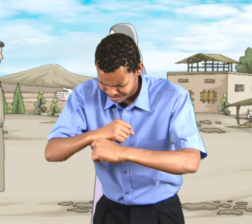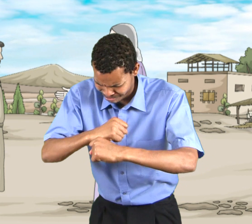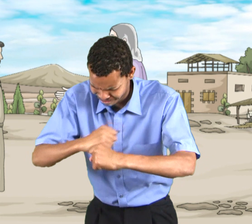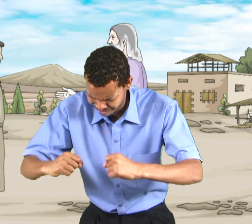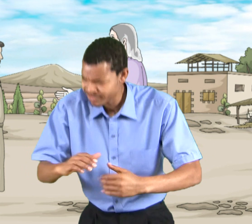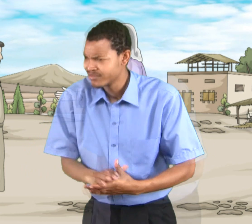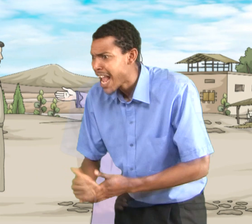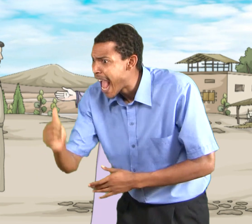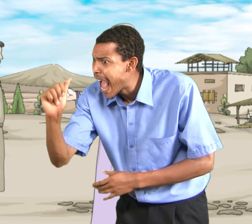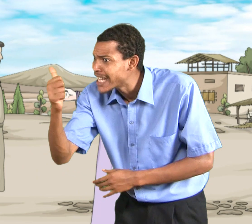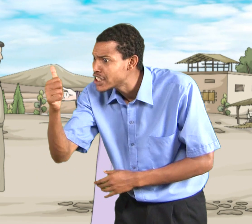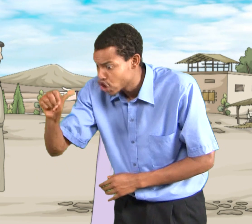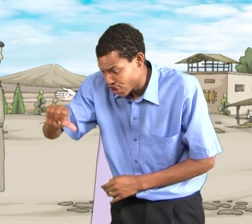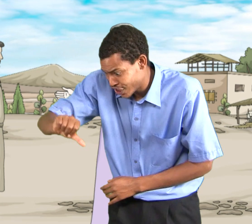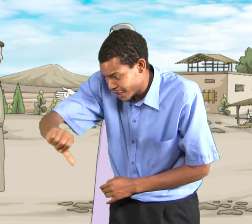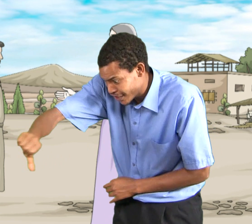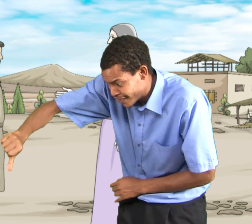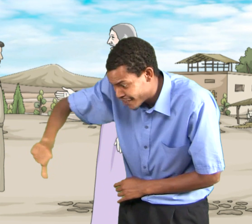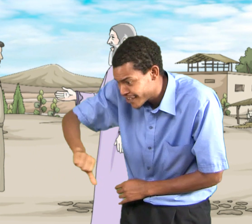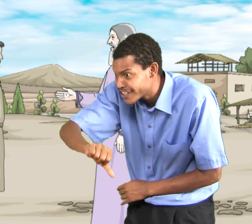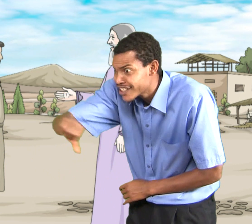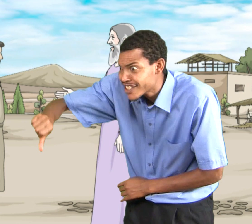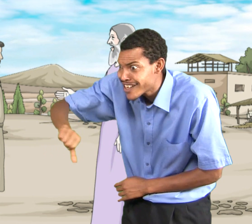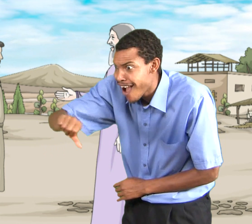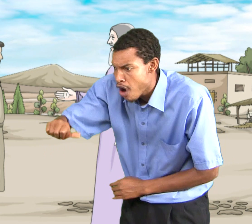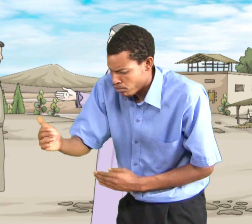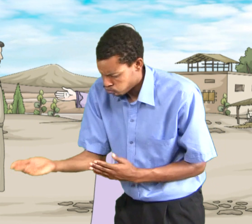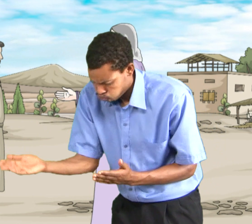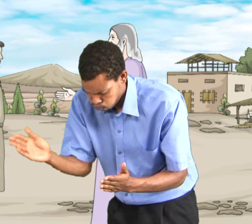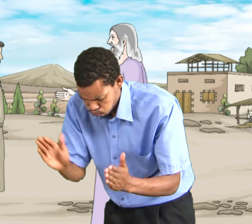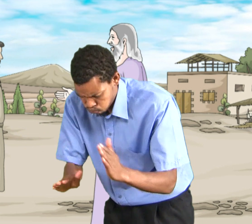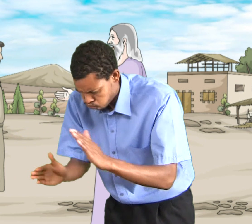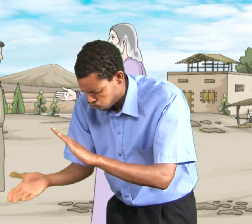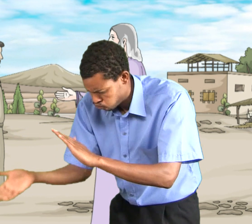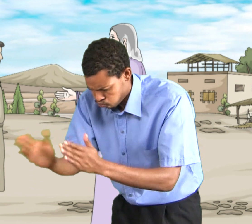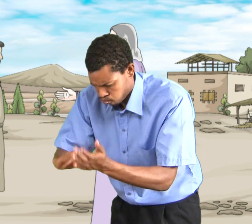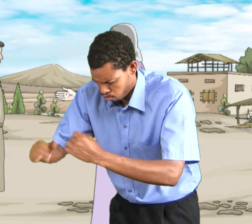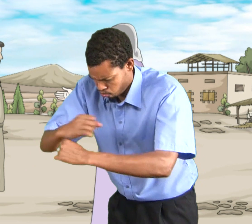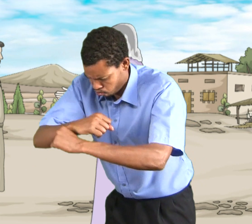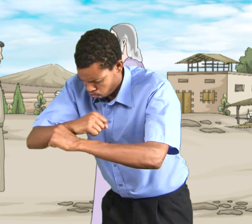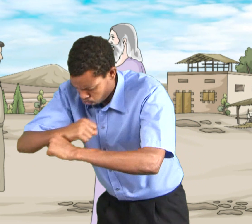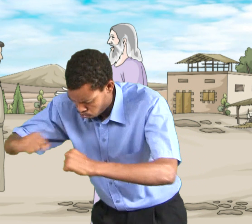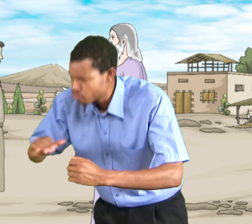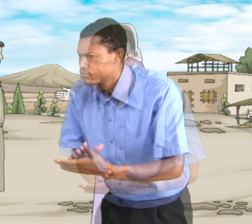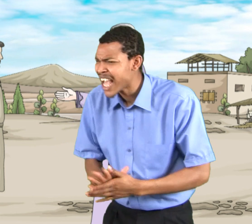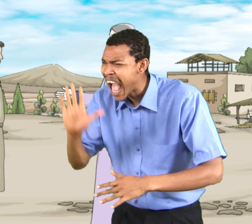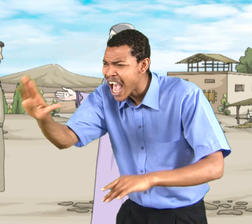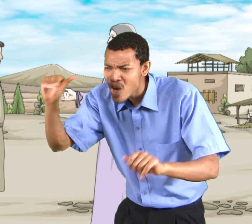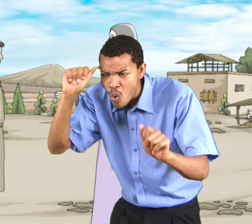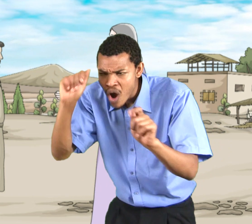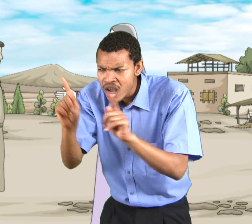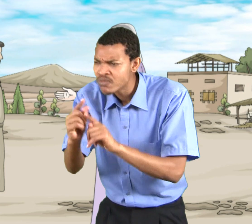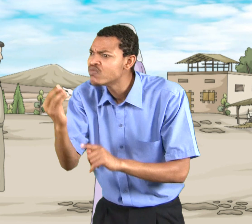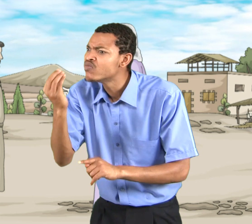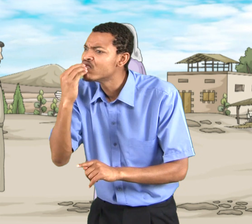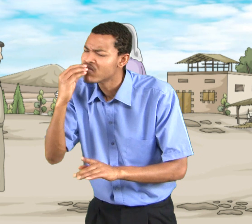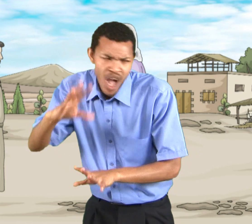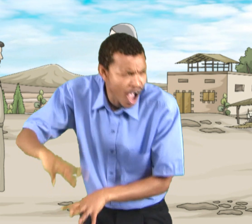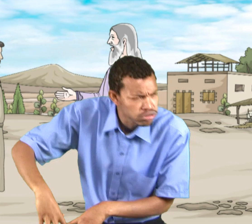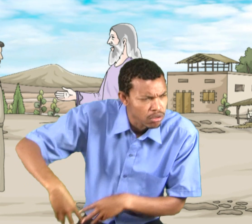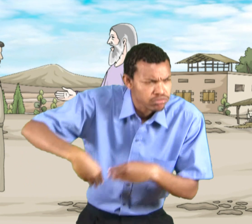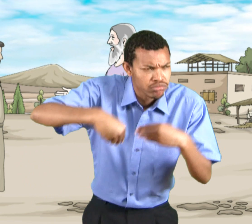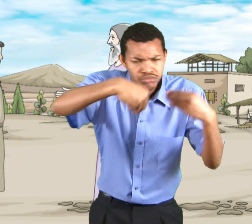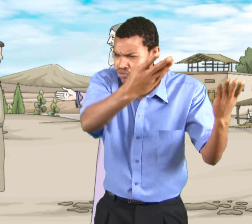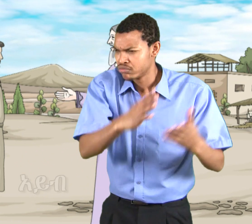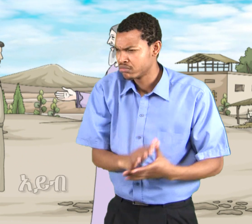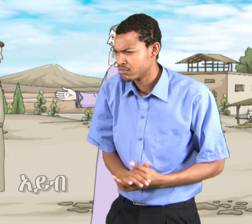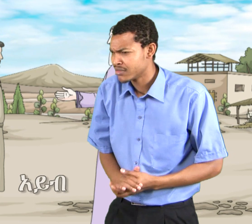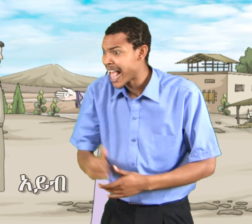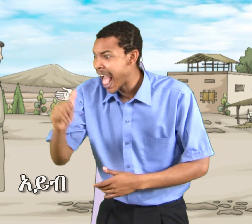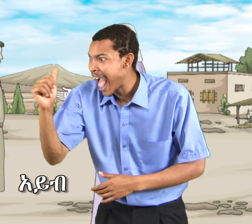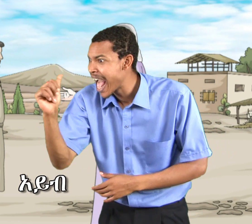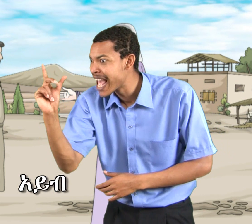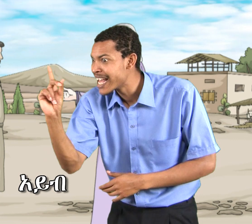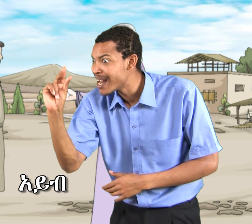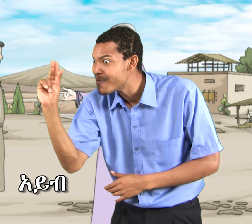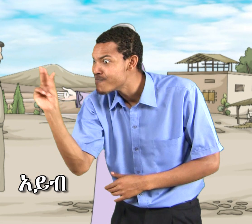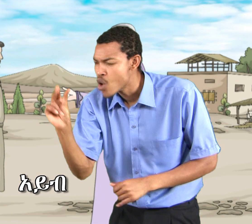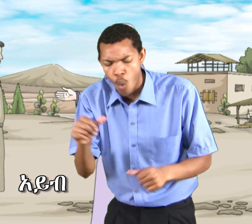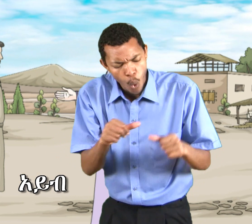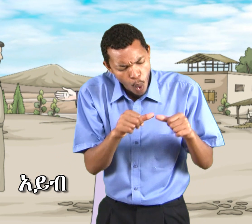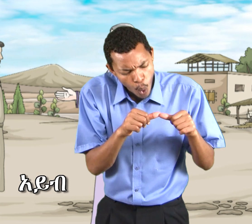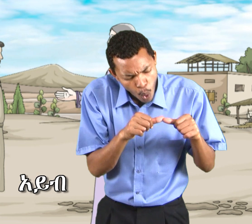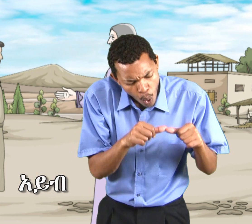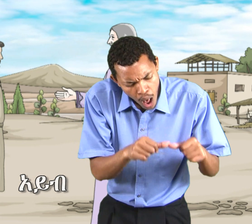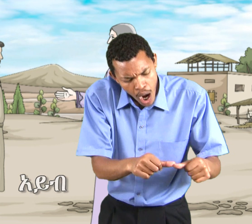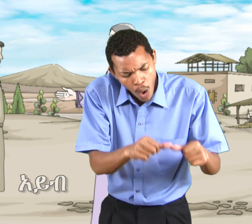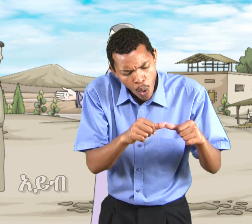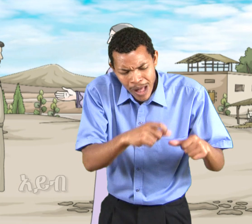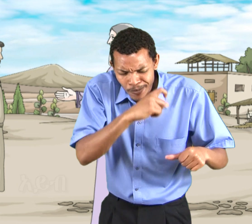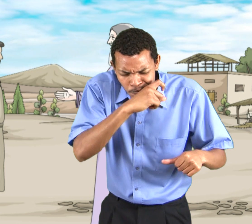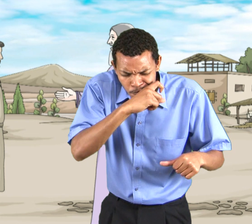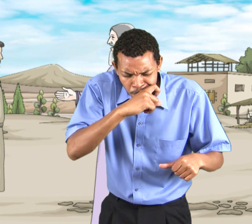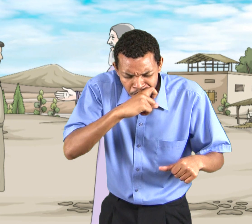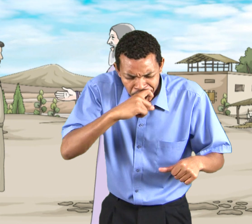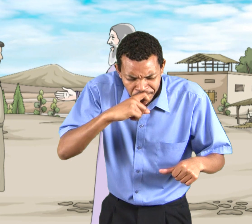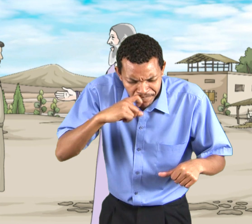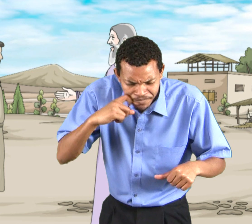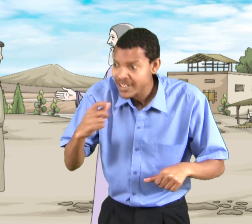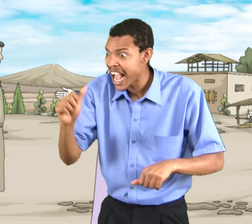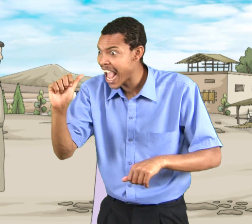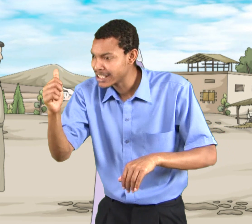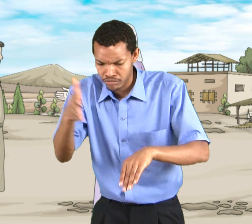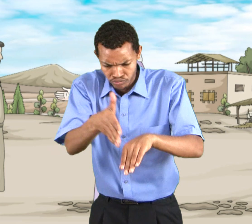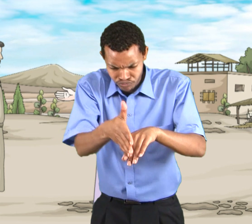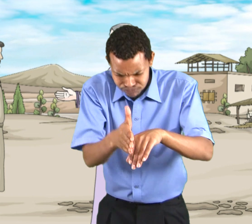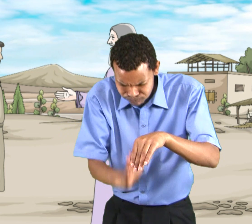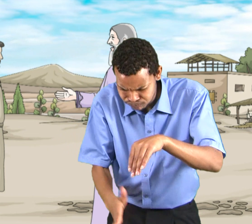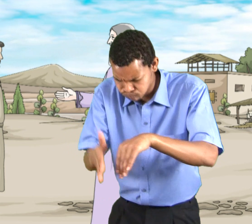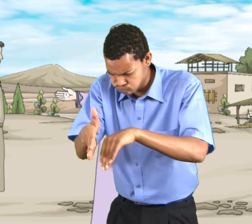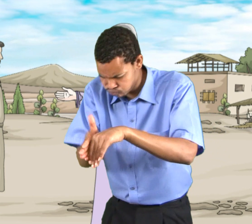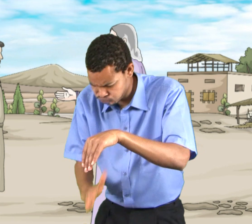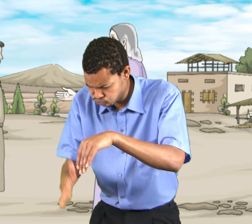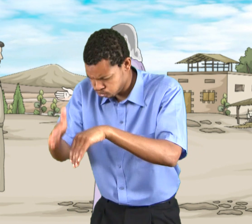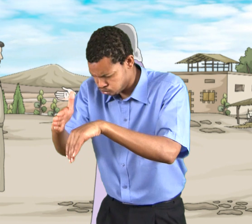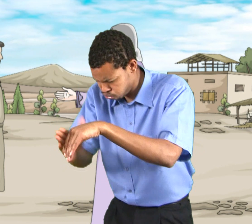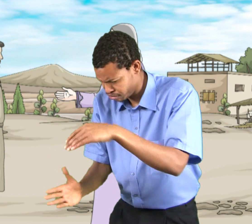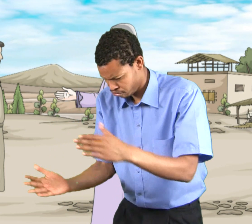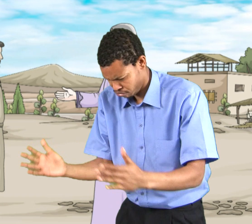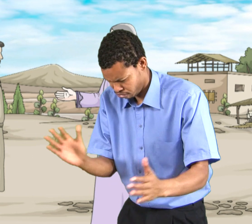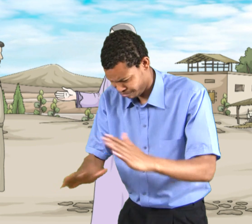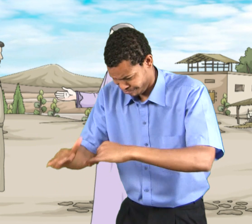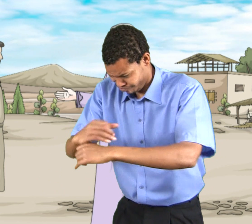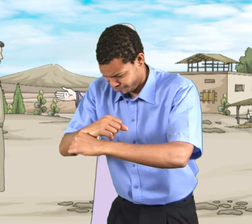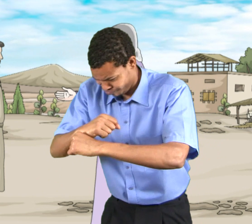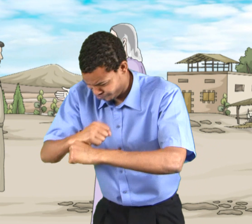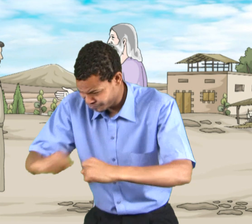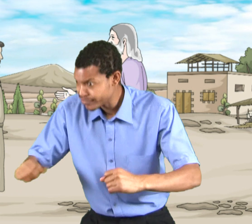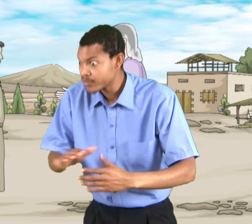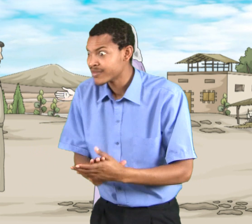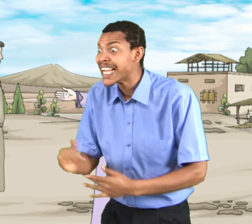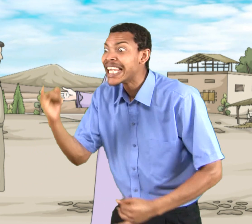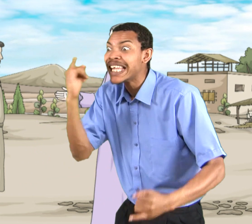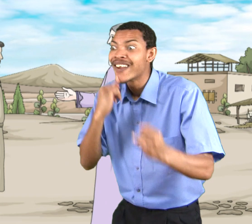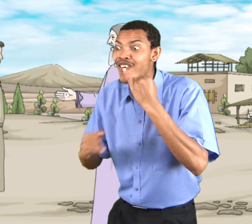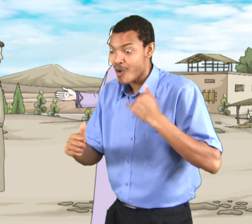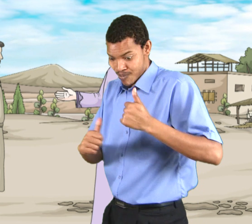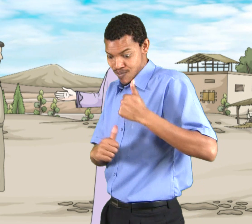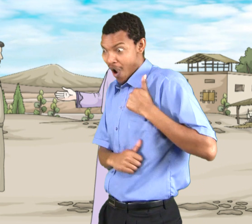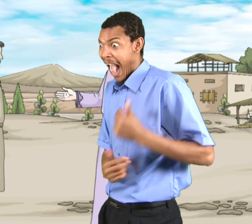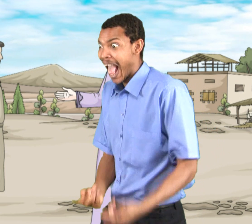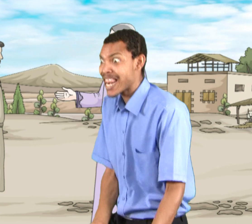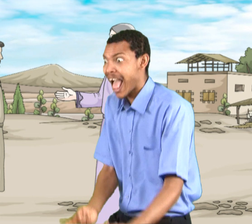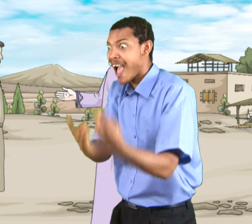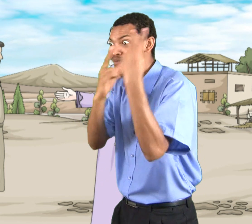Take also these ten portions of cheese to the commander of their unit.